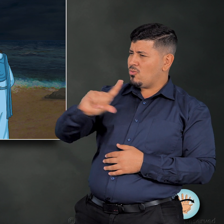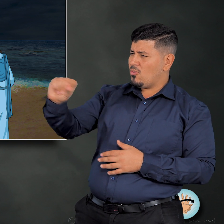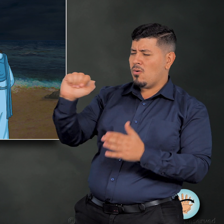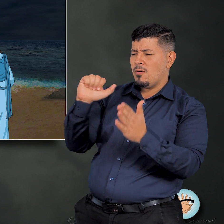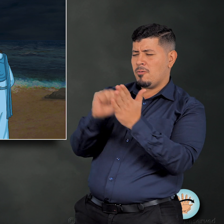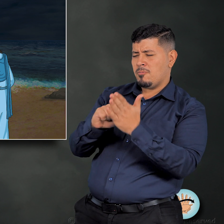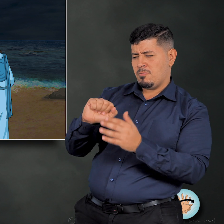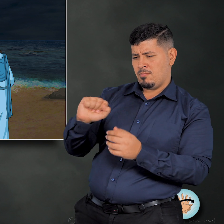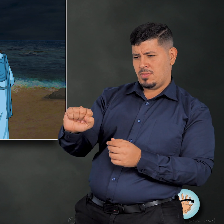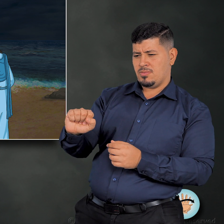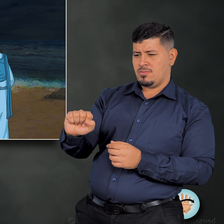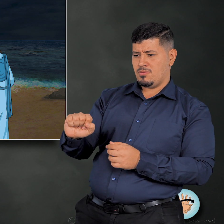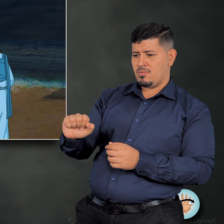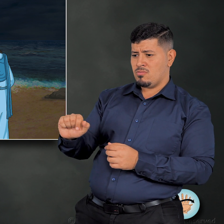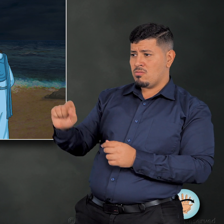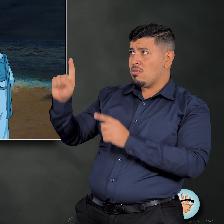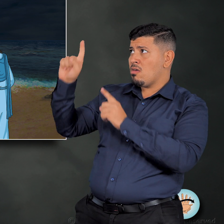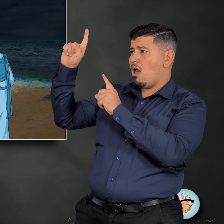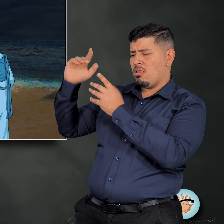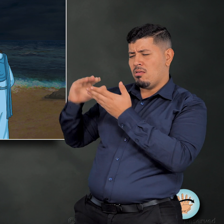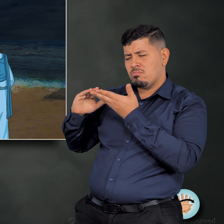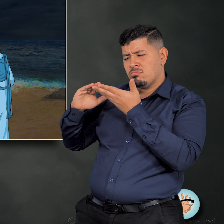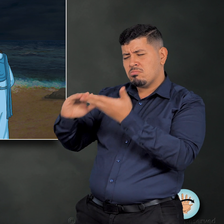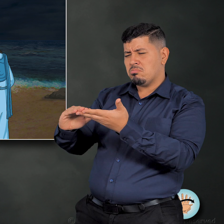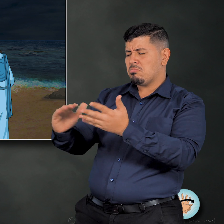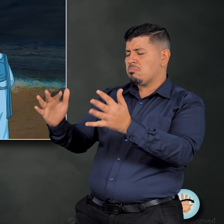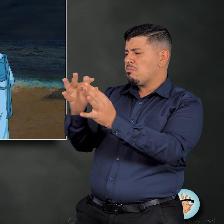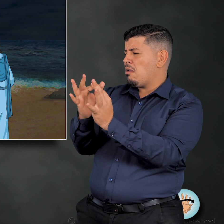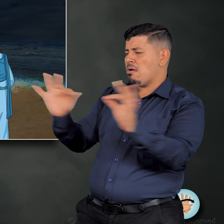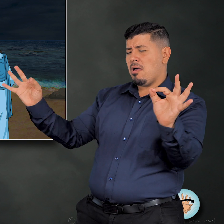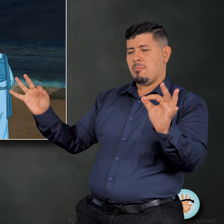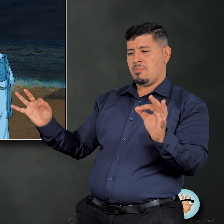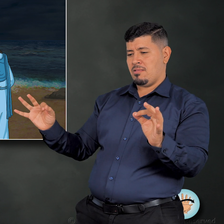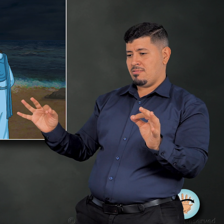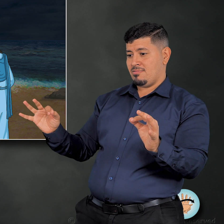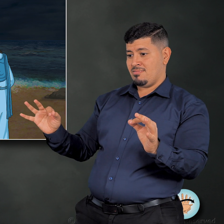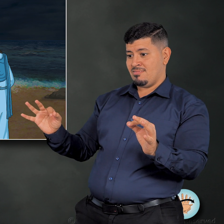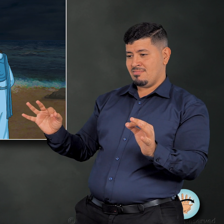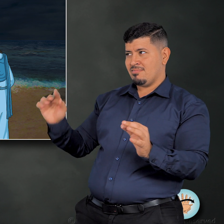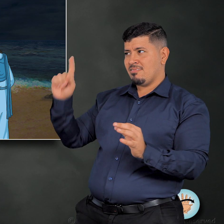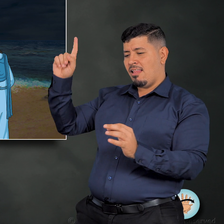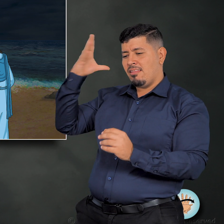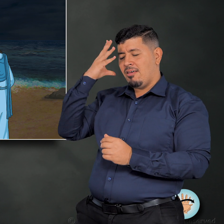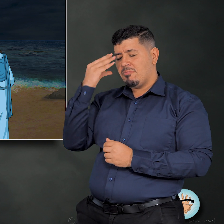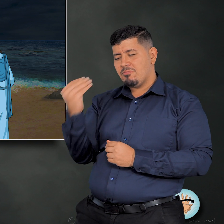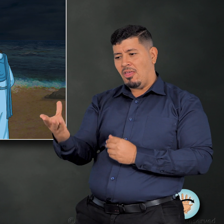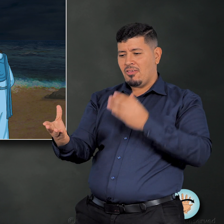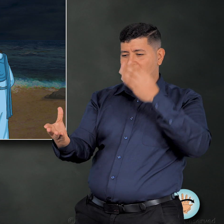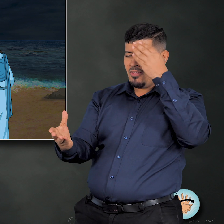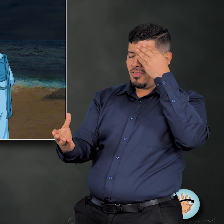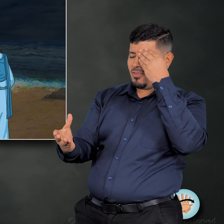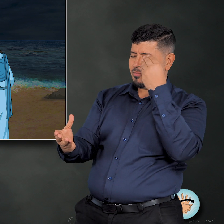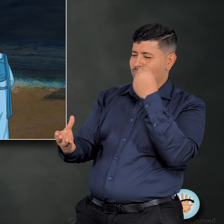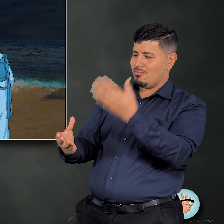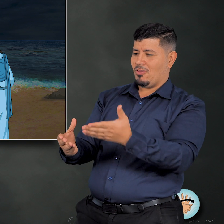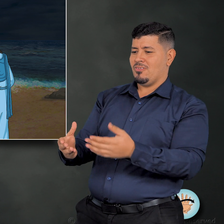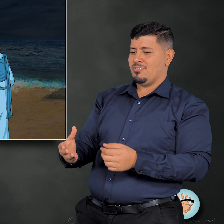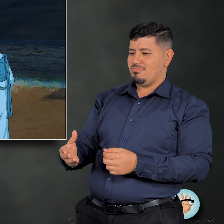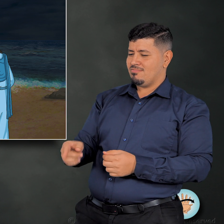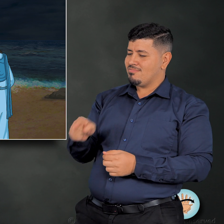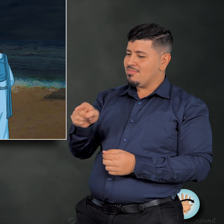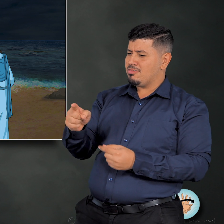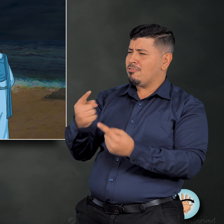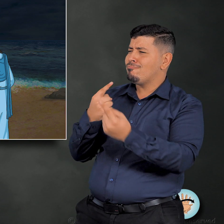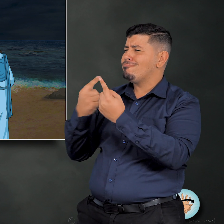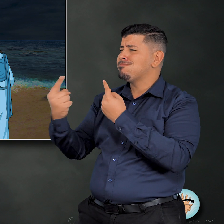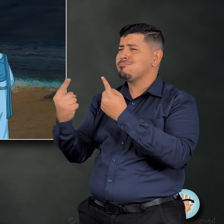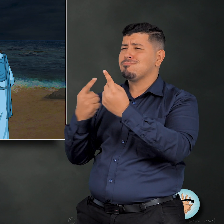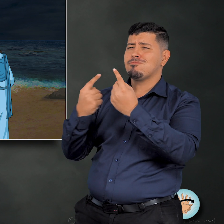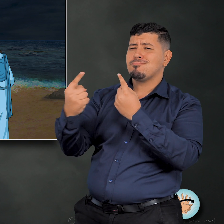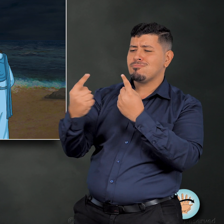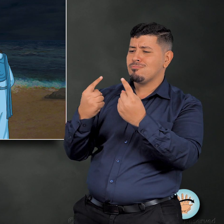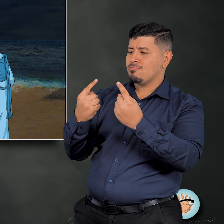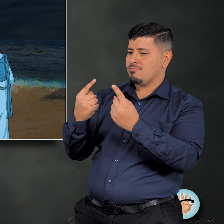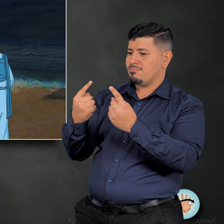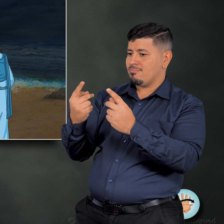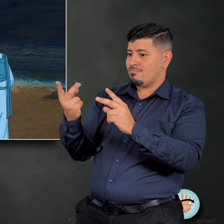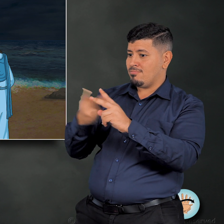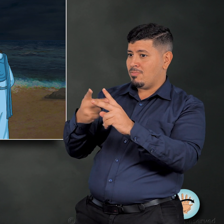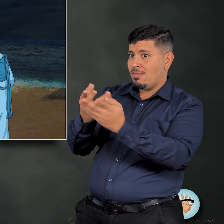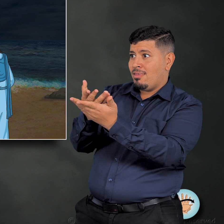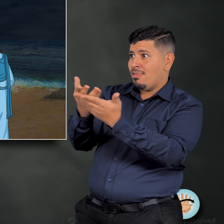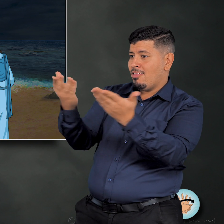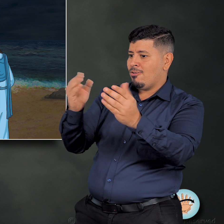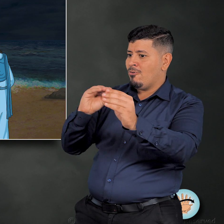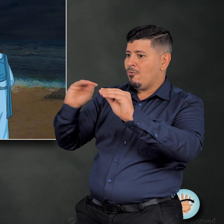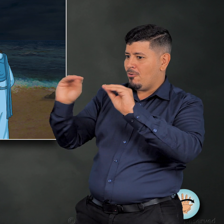But Jesus would not allow him.